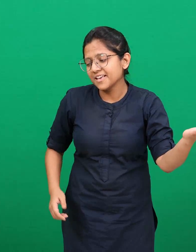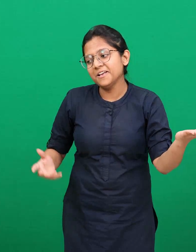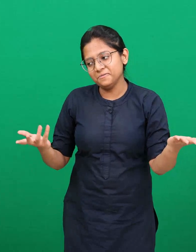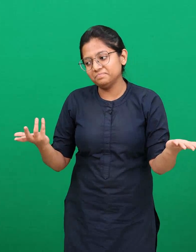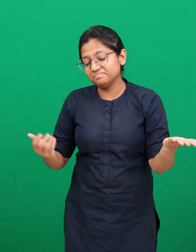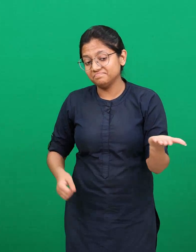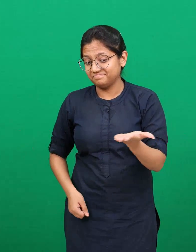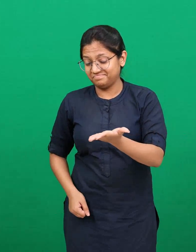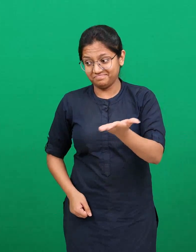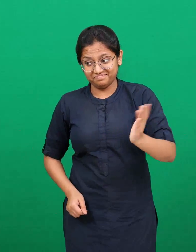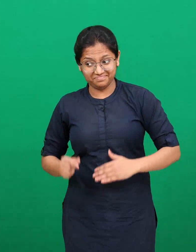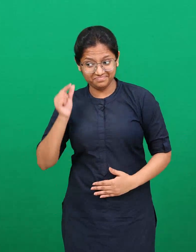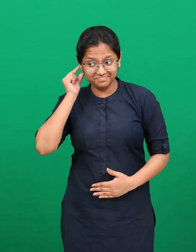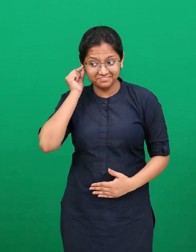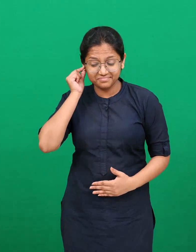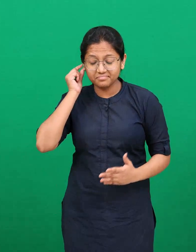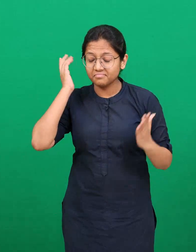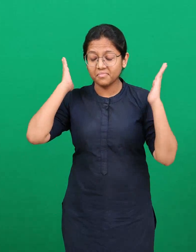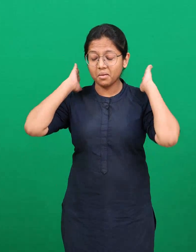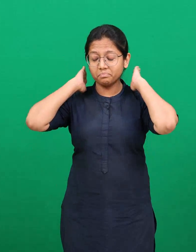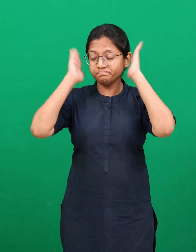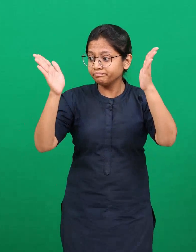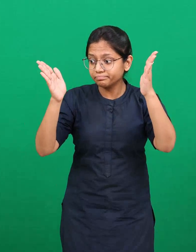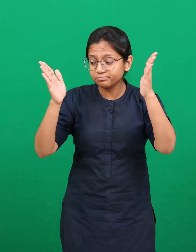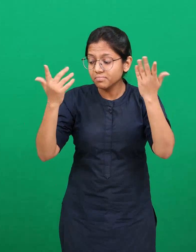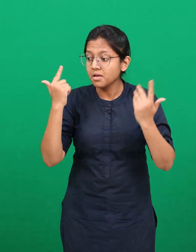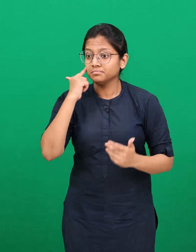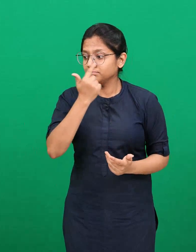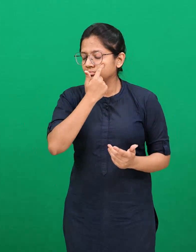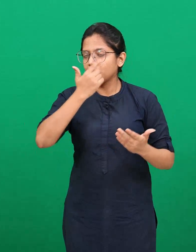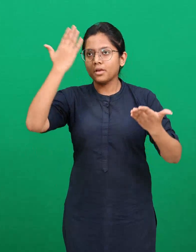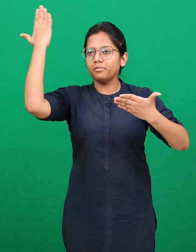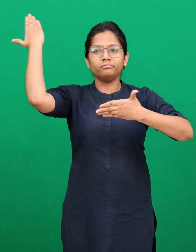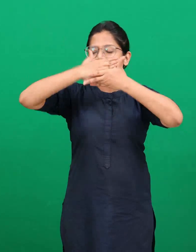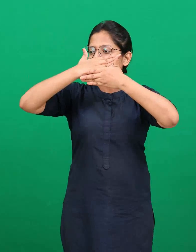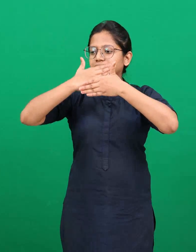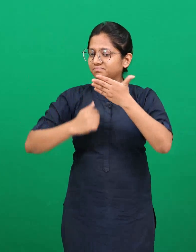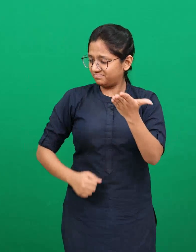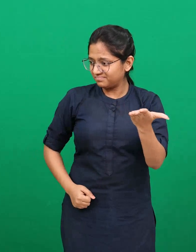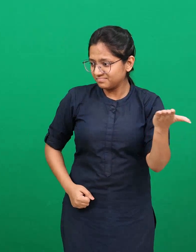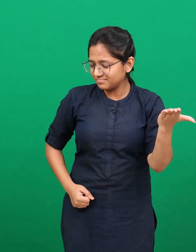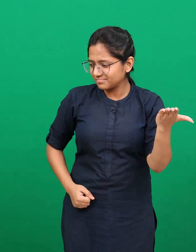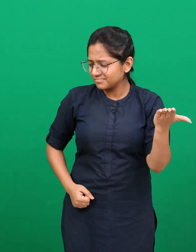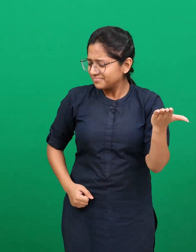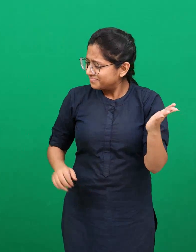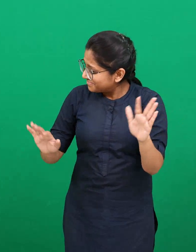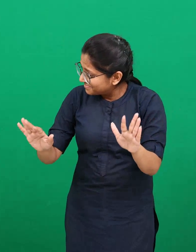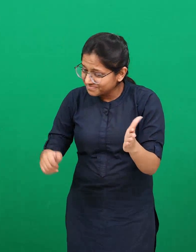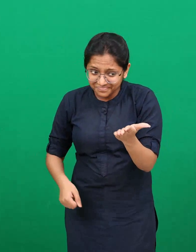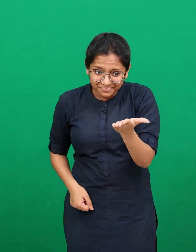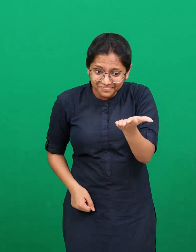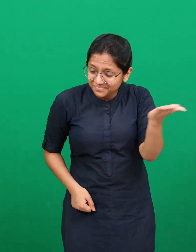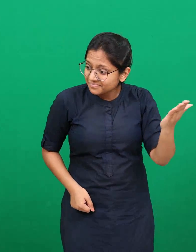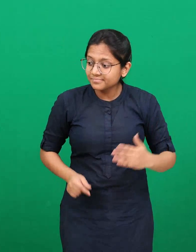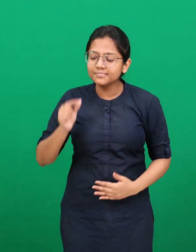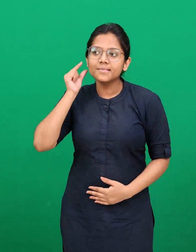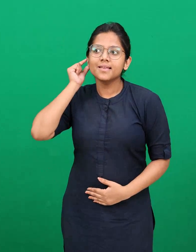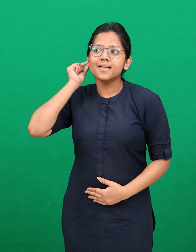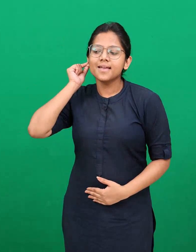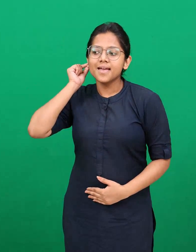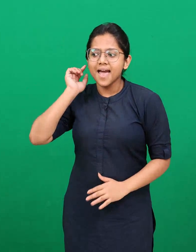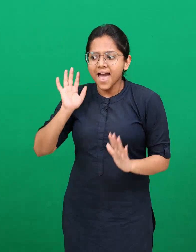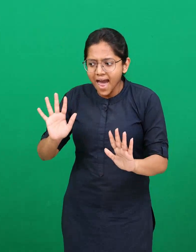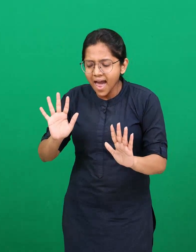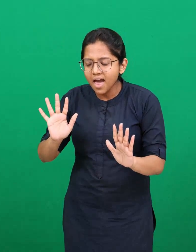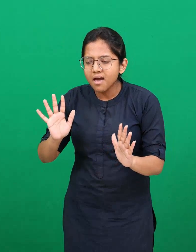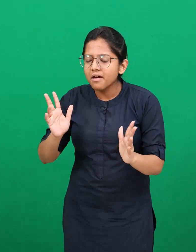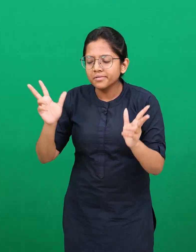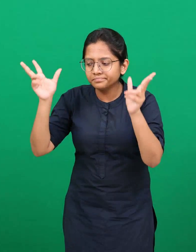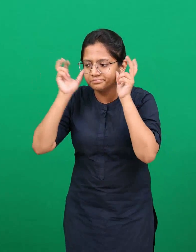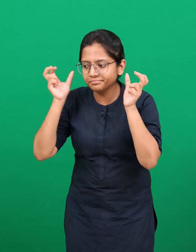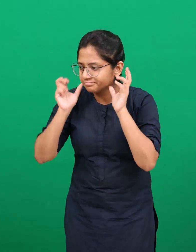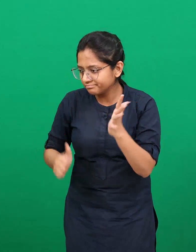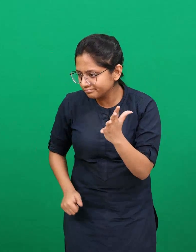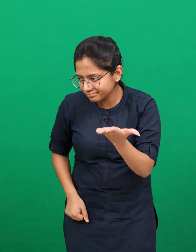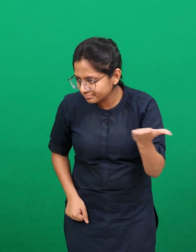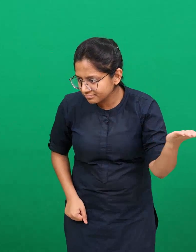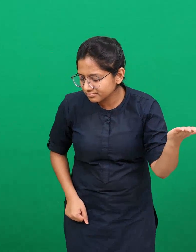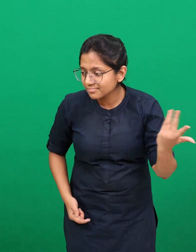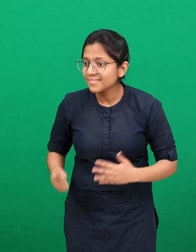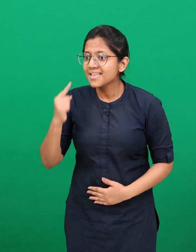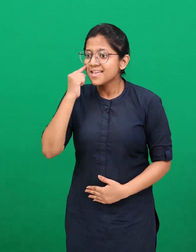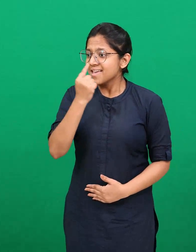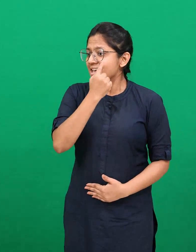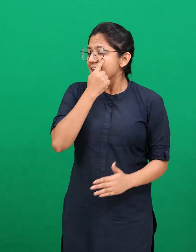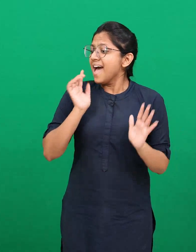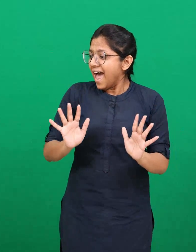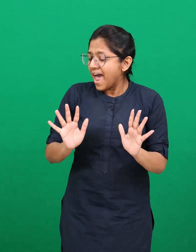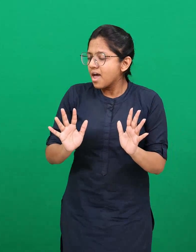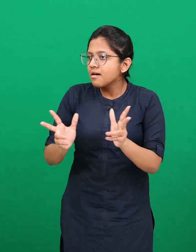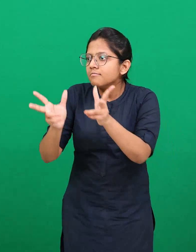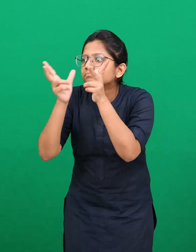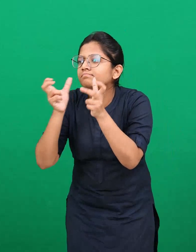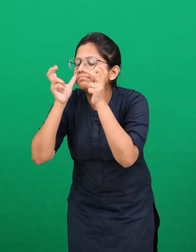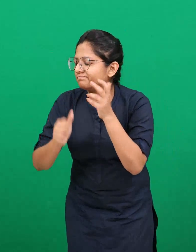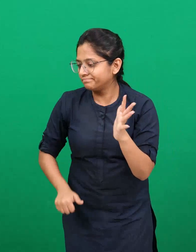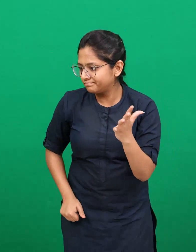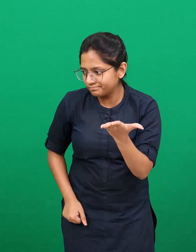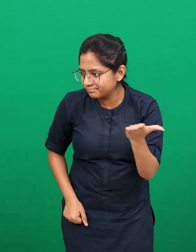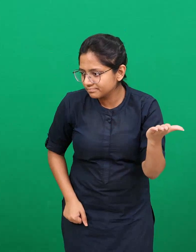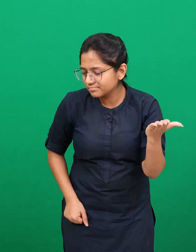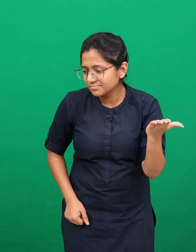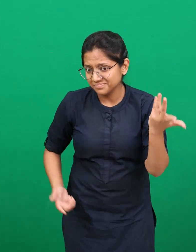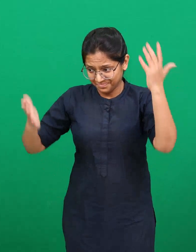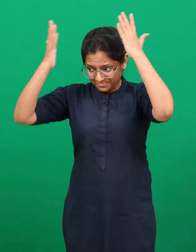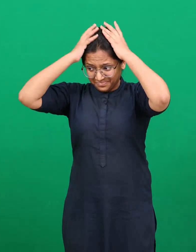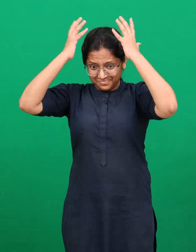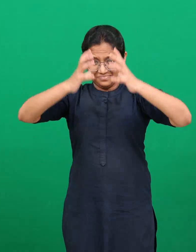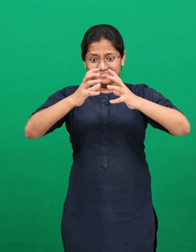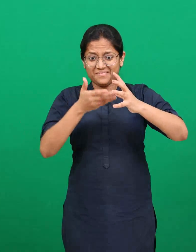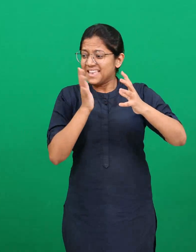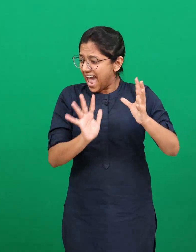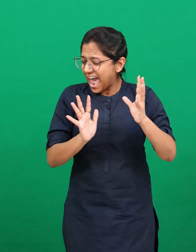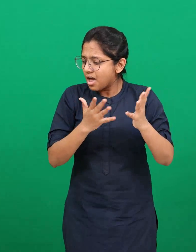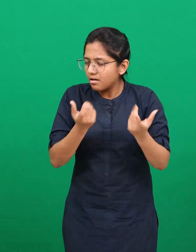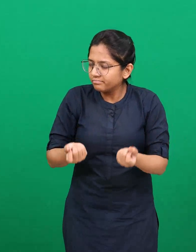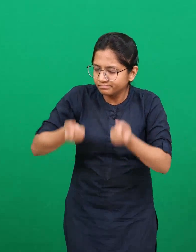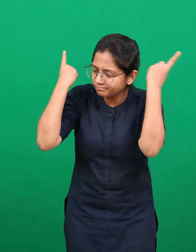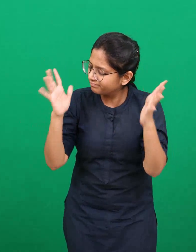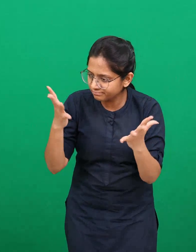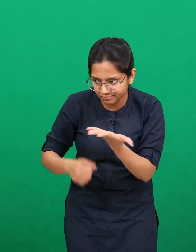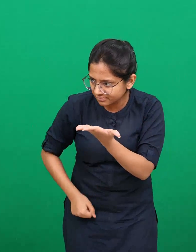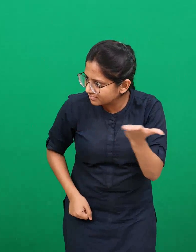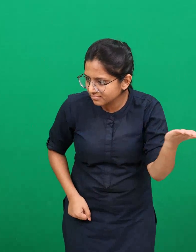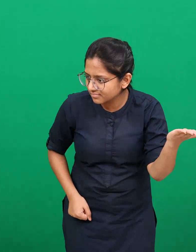they hardly hear with their ears, and they have closed their eyes.